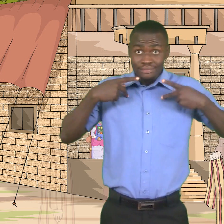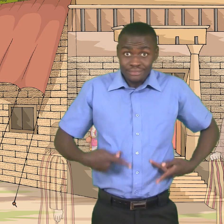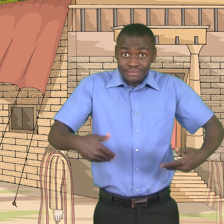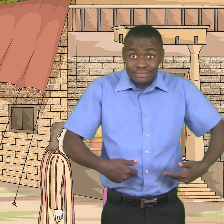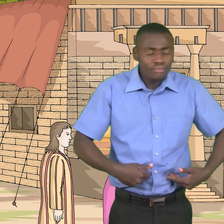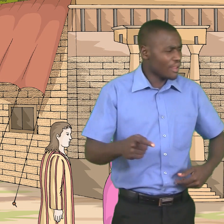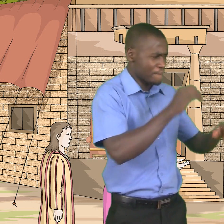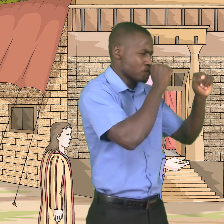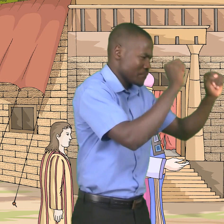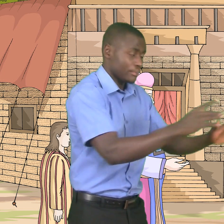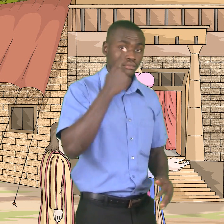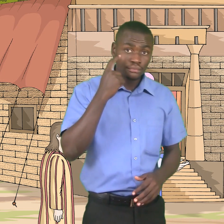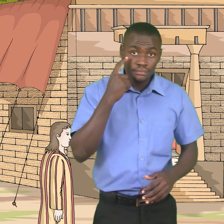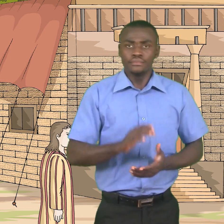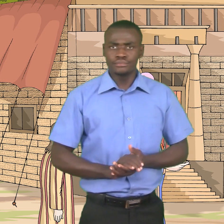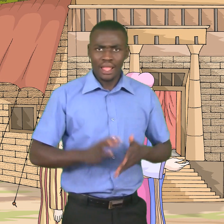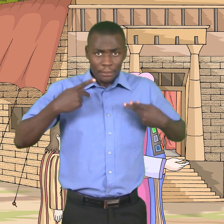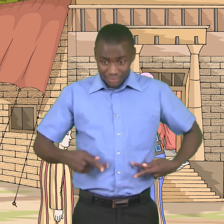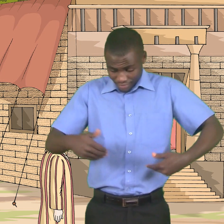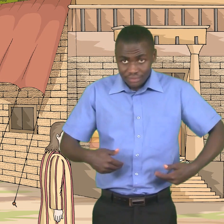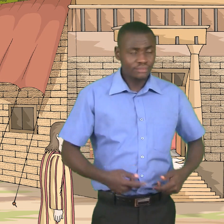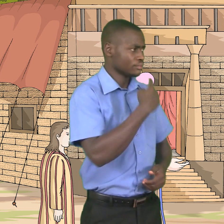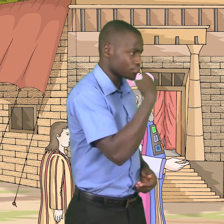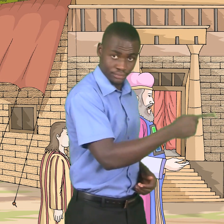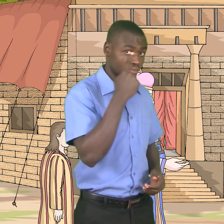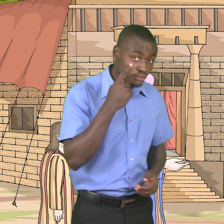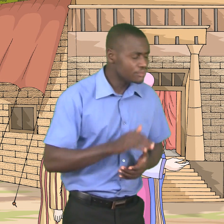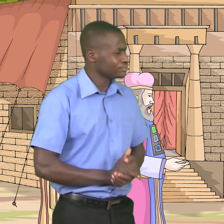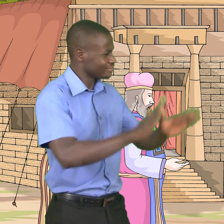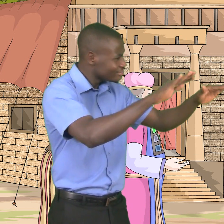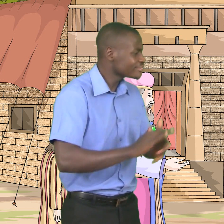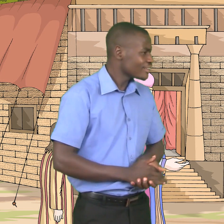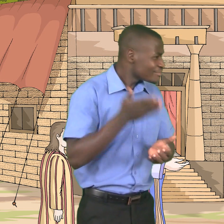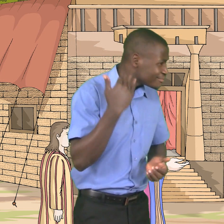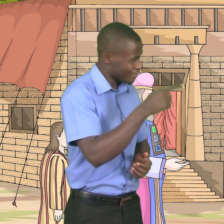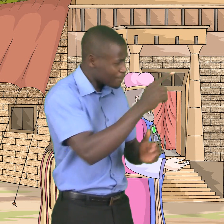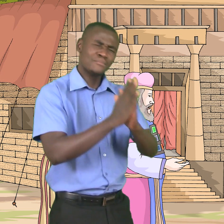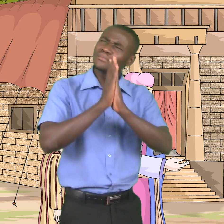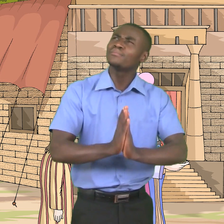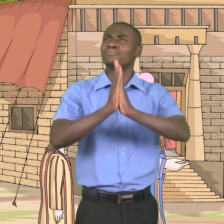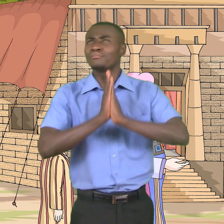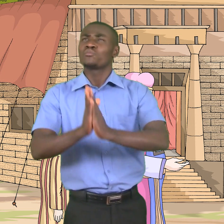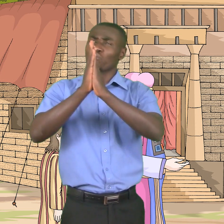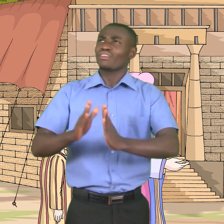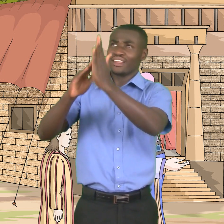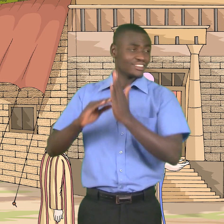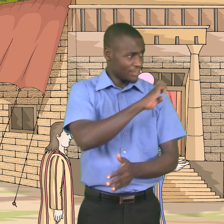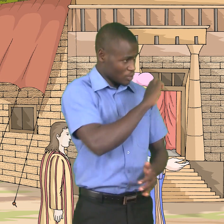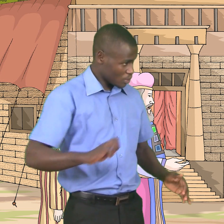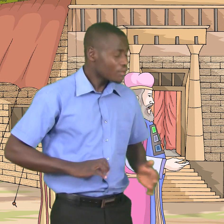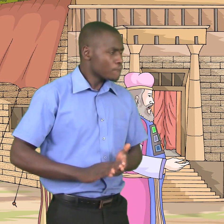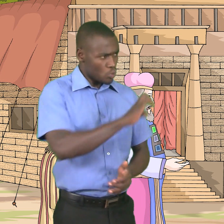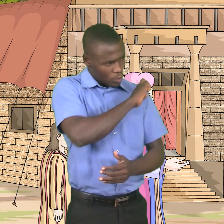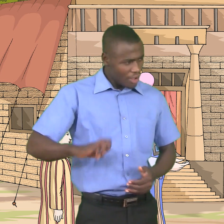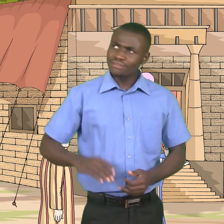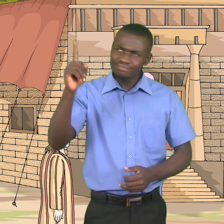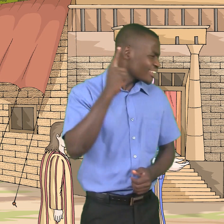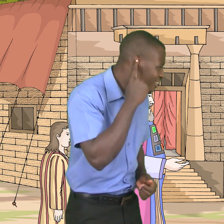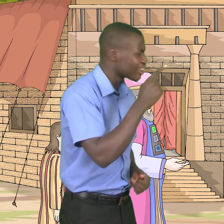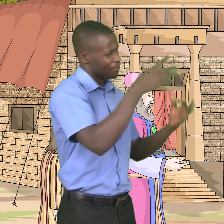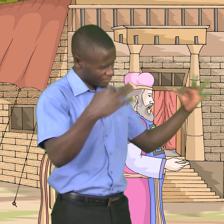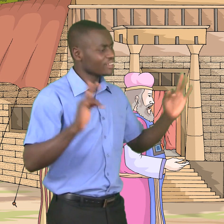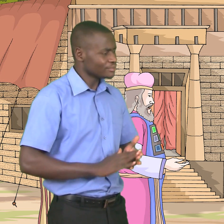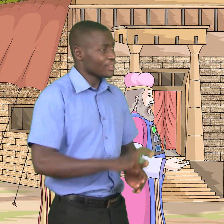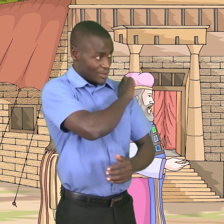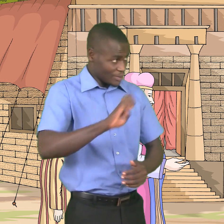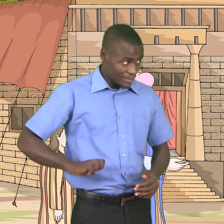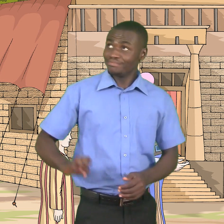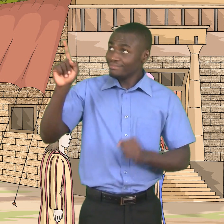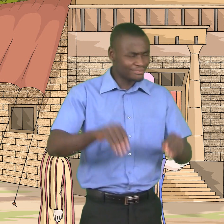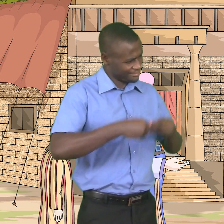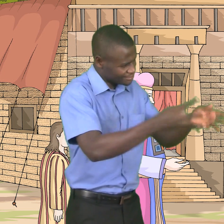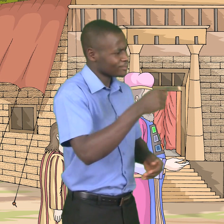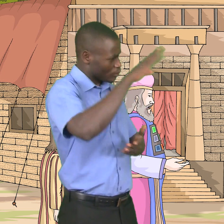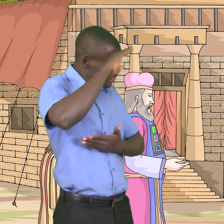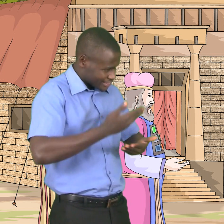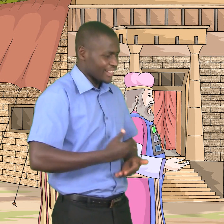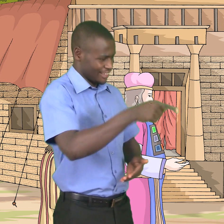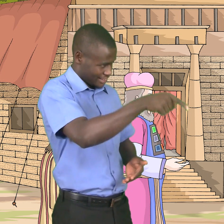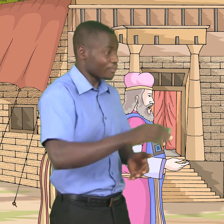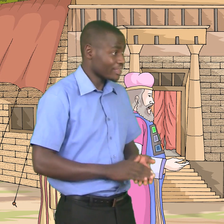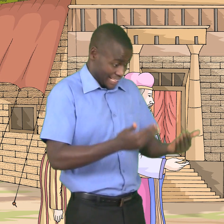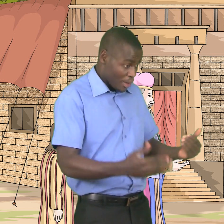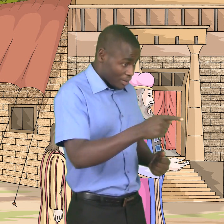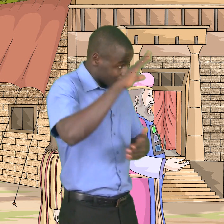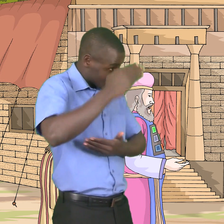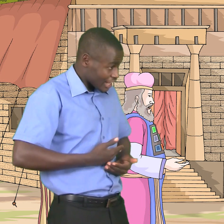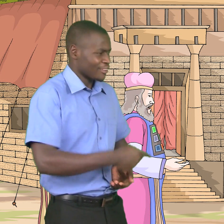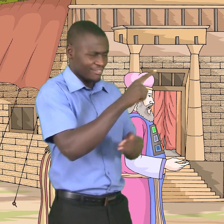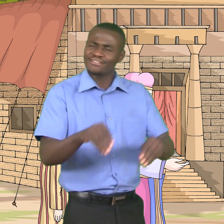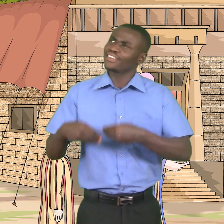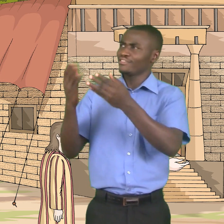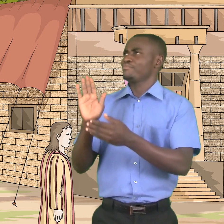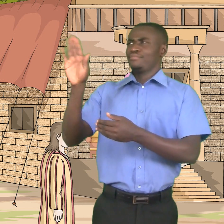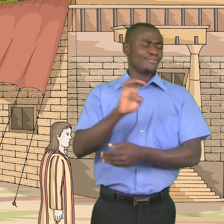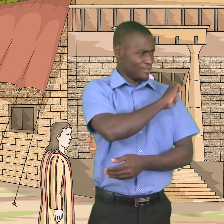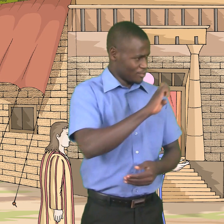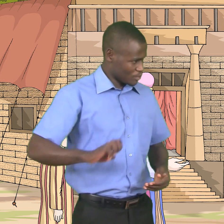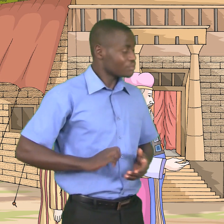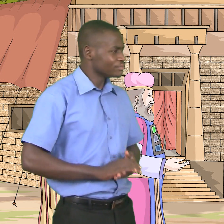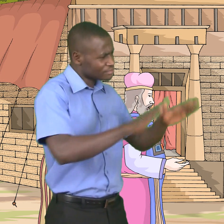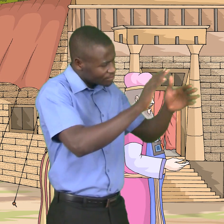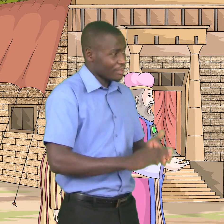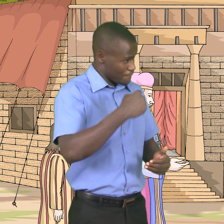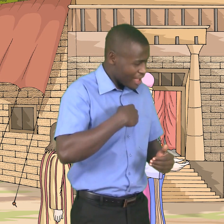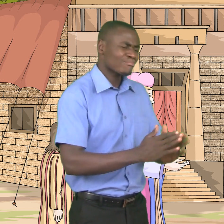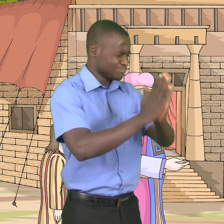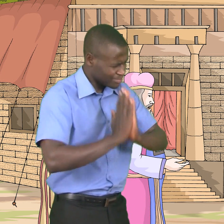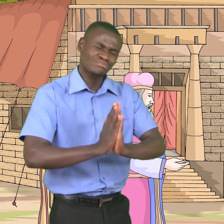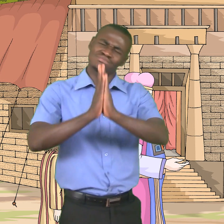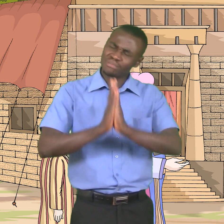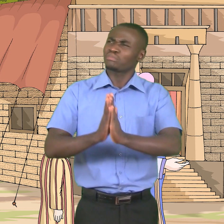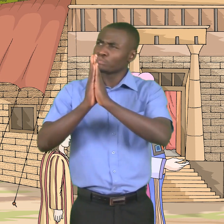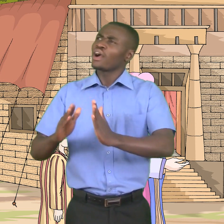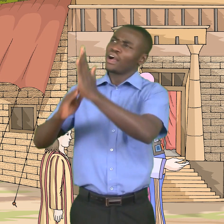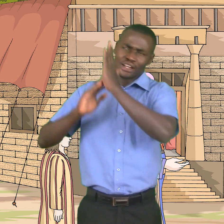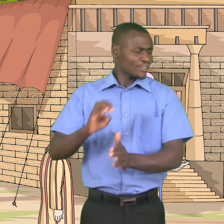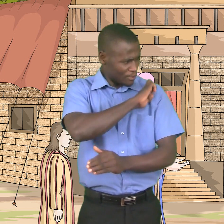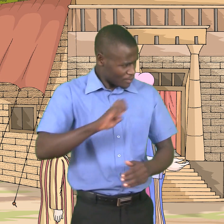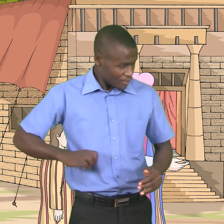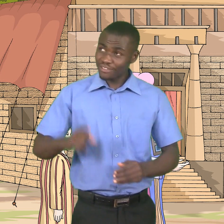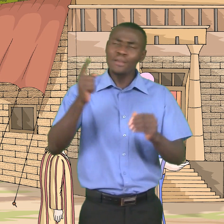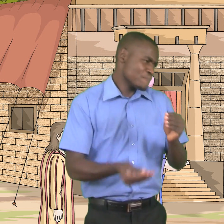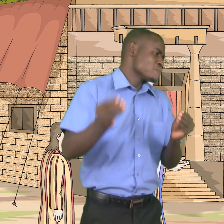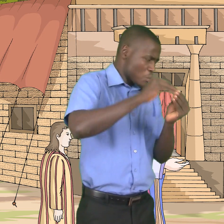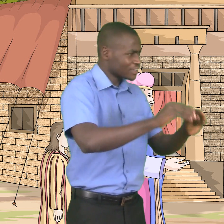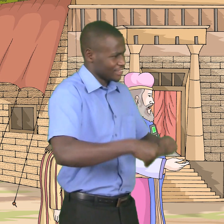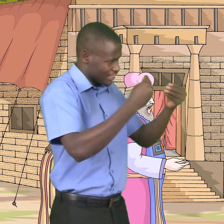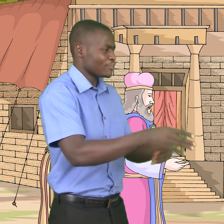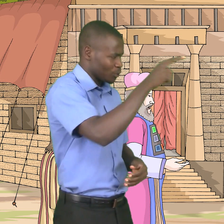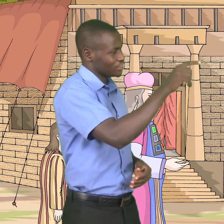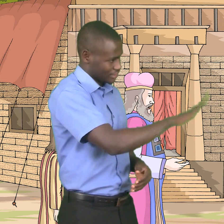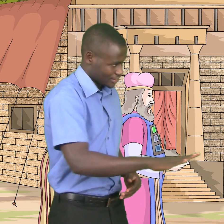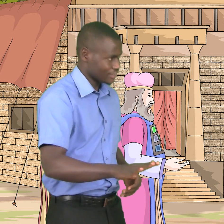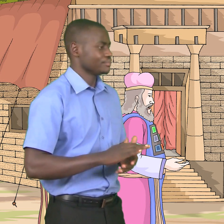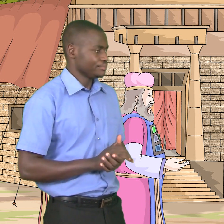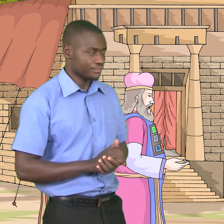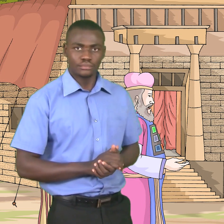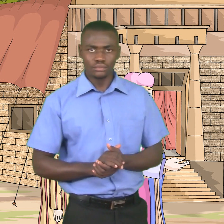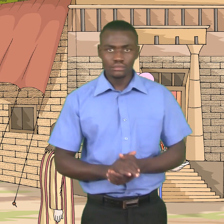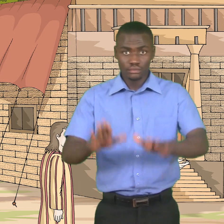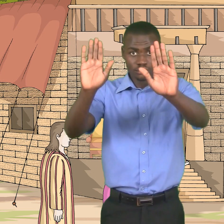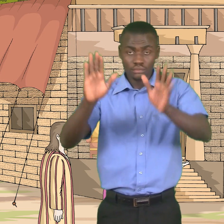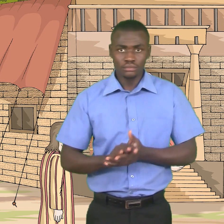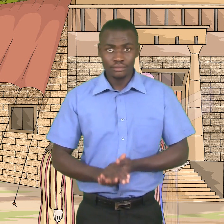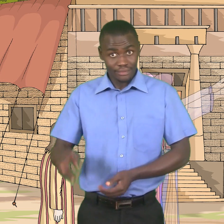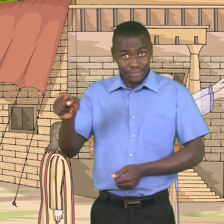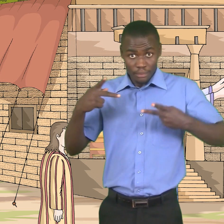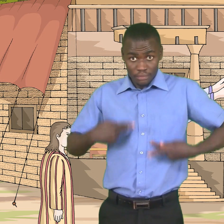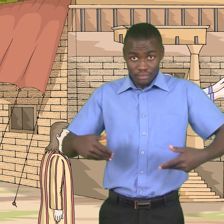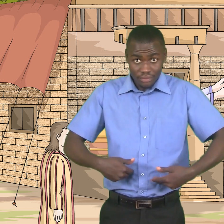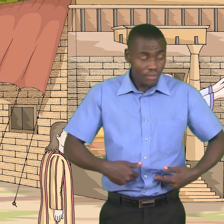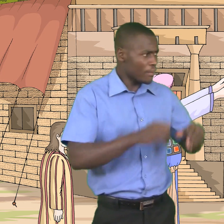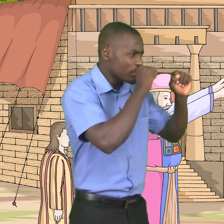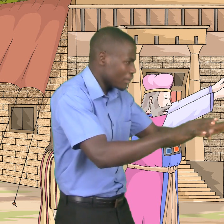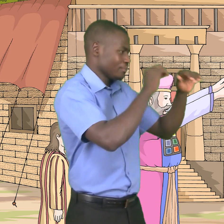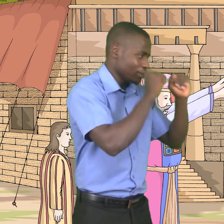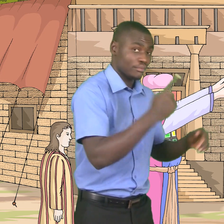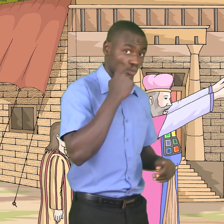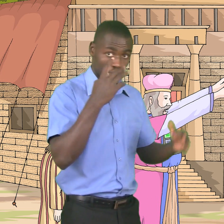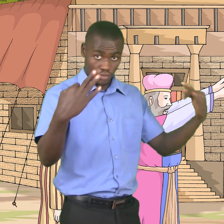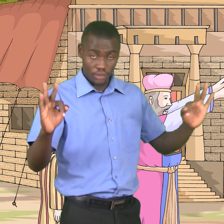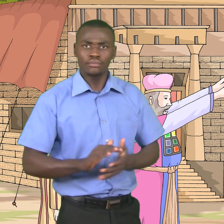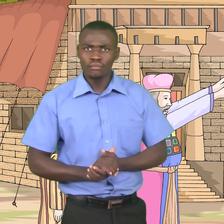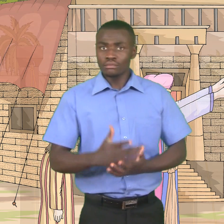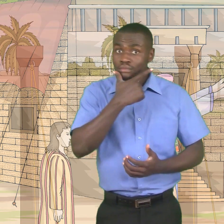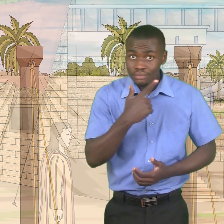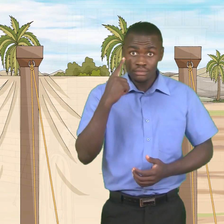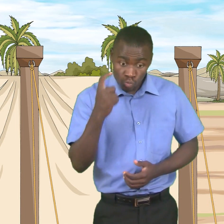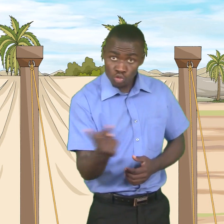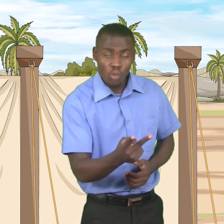And Eli would bless Elkanah and his wife, saying, “May the LORD give you children by this woman in place of the one she dedicated to the LORD.”